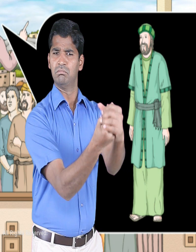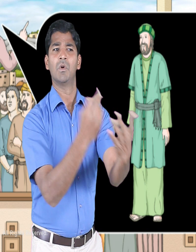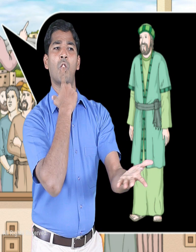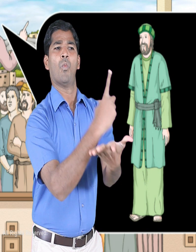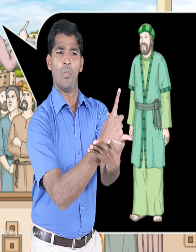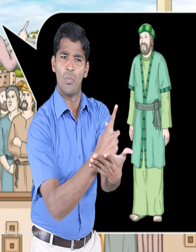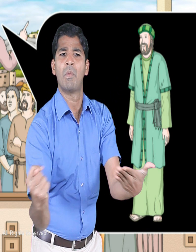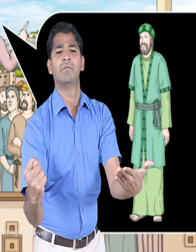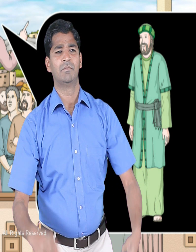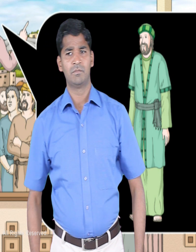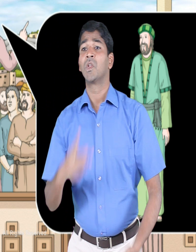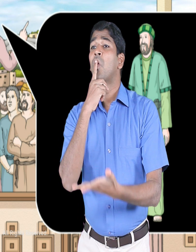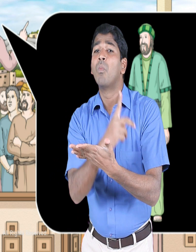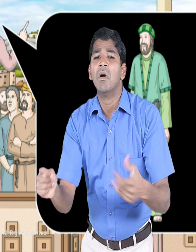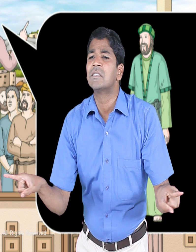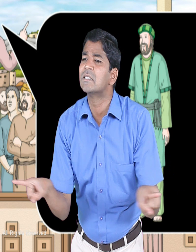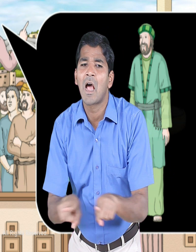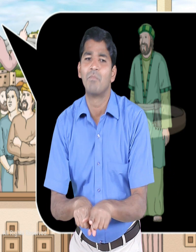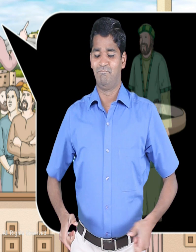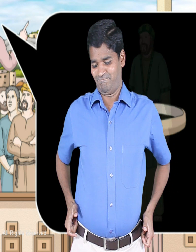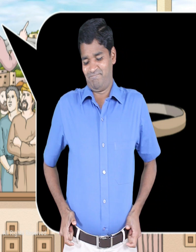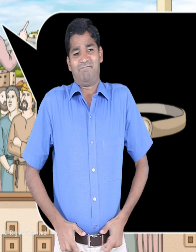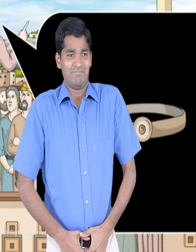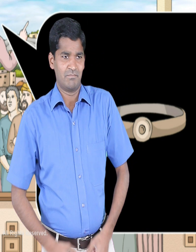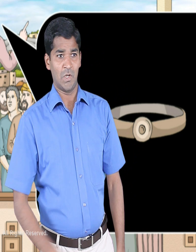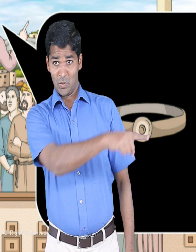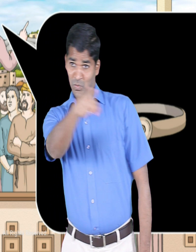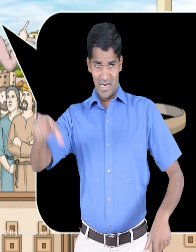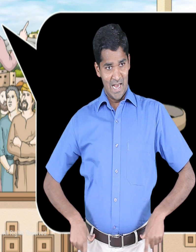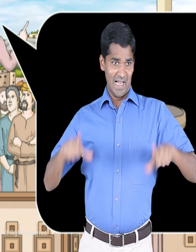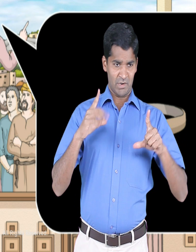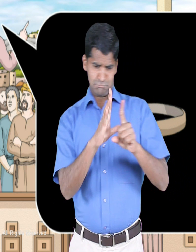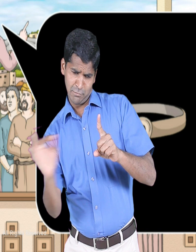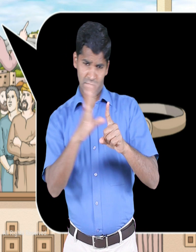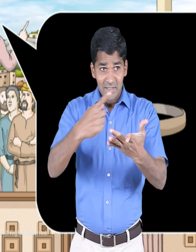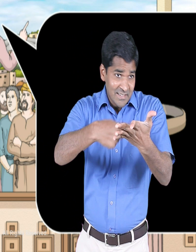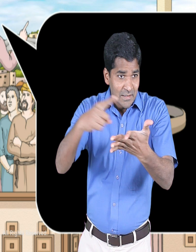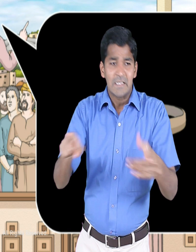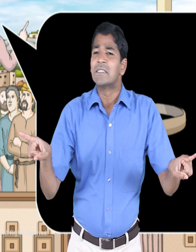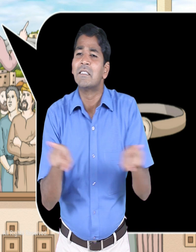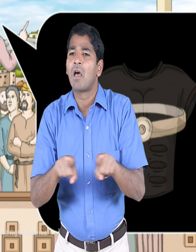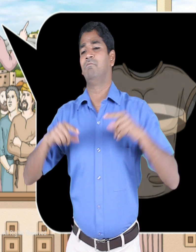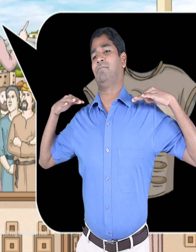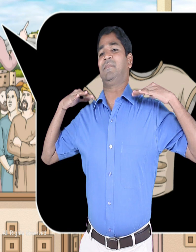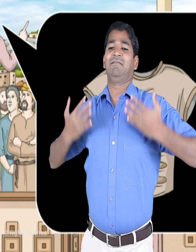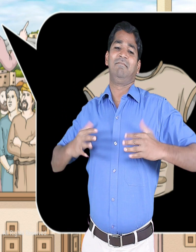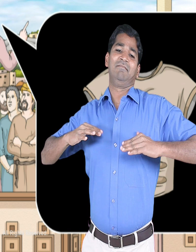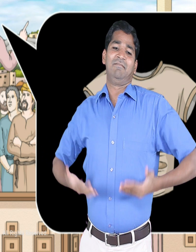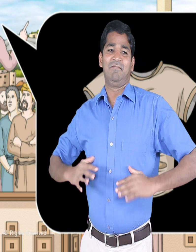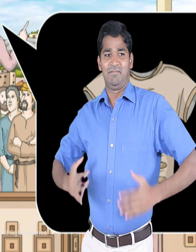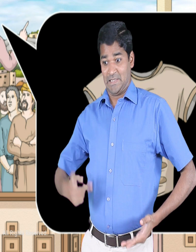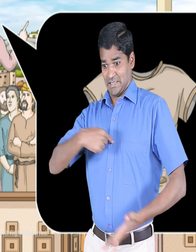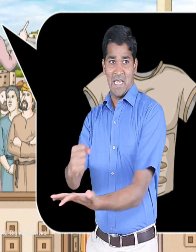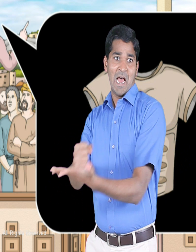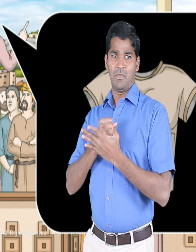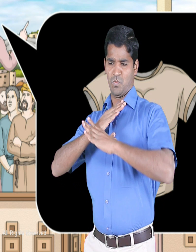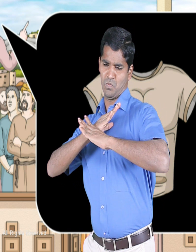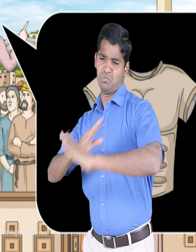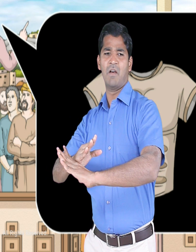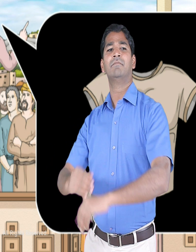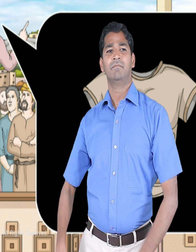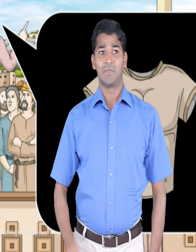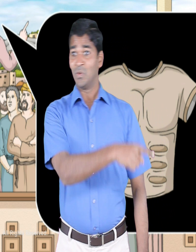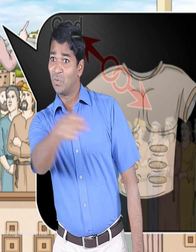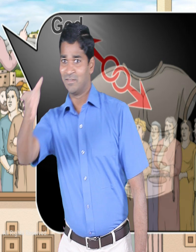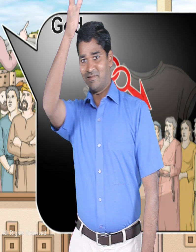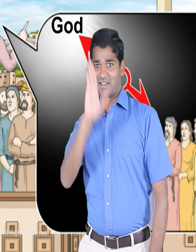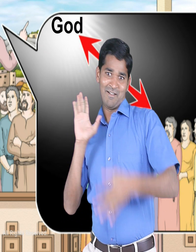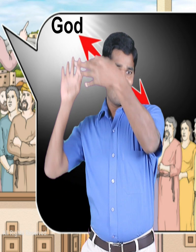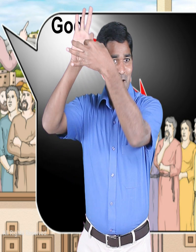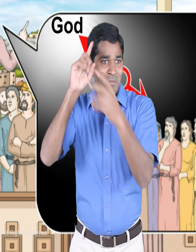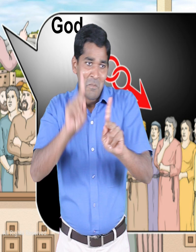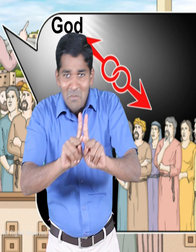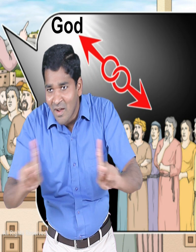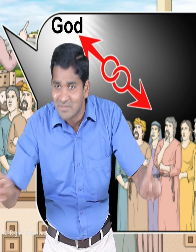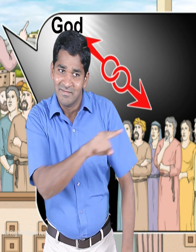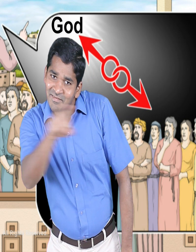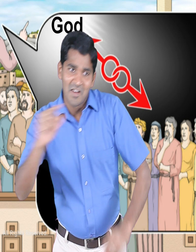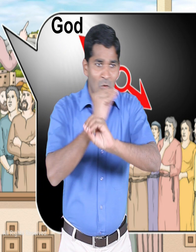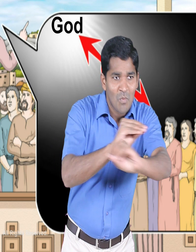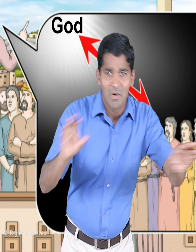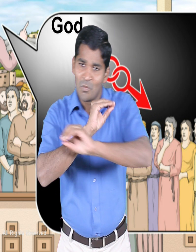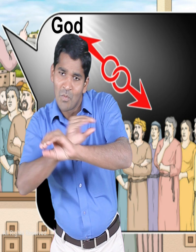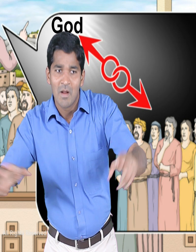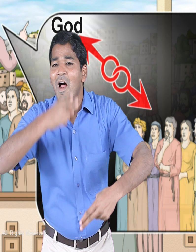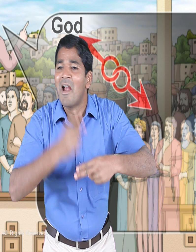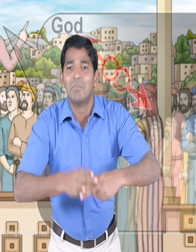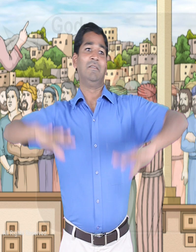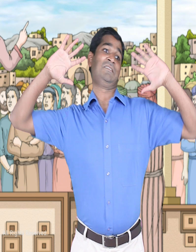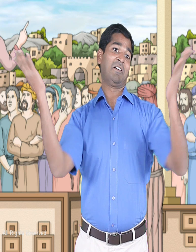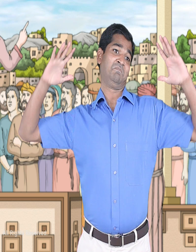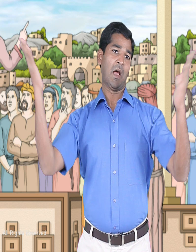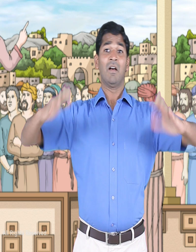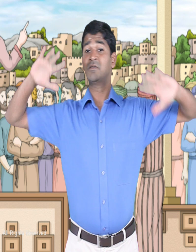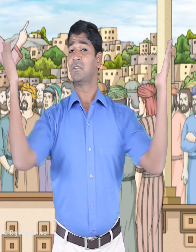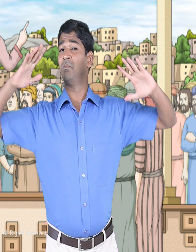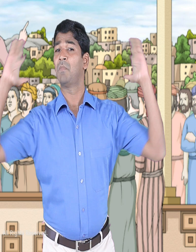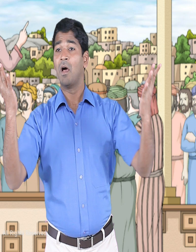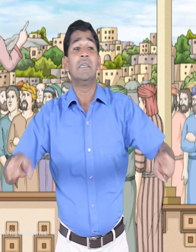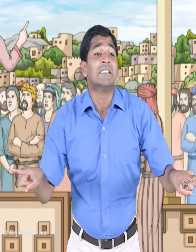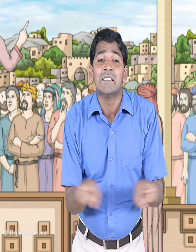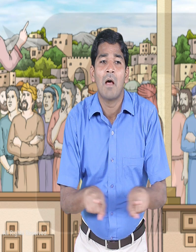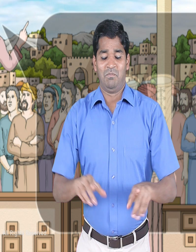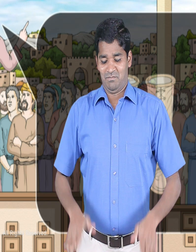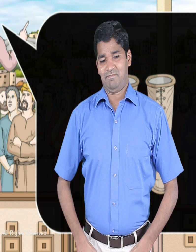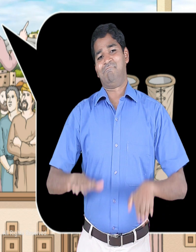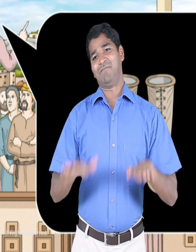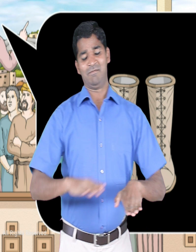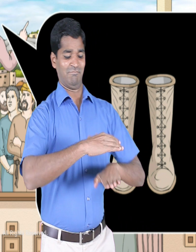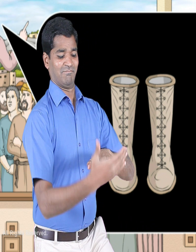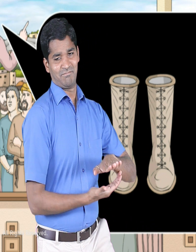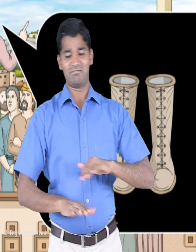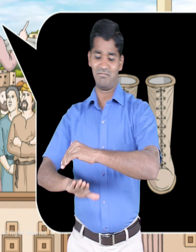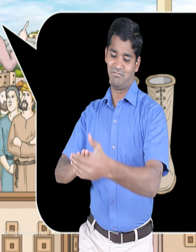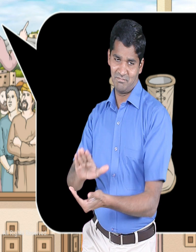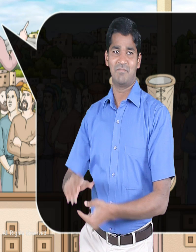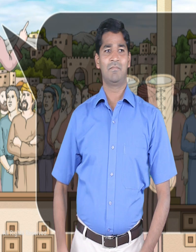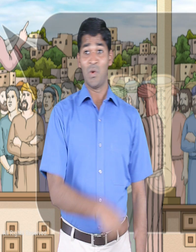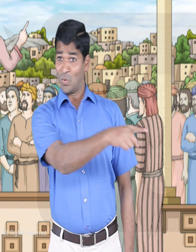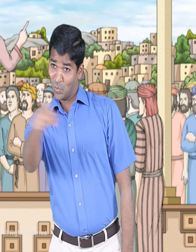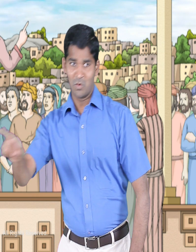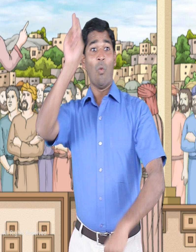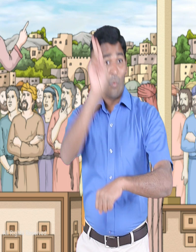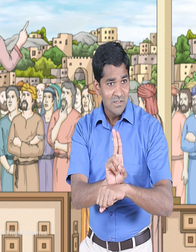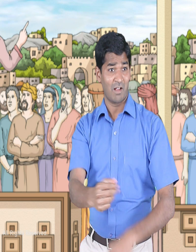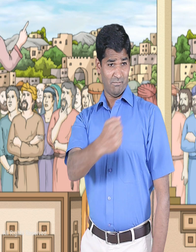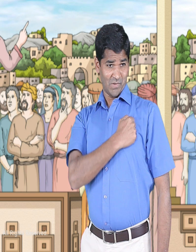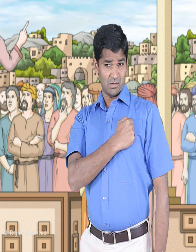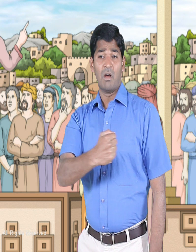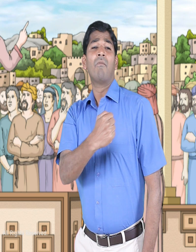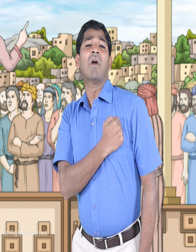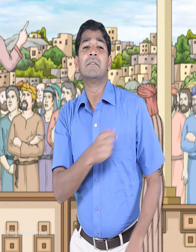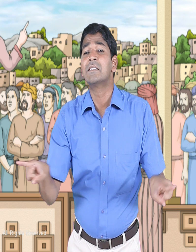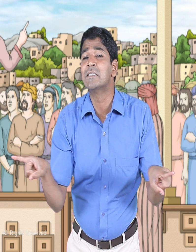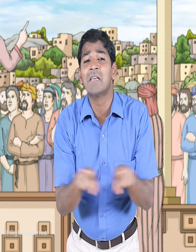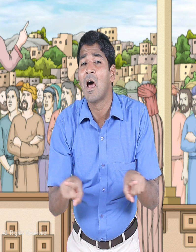Stand firm then, with the belt of truth buckled around your waist, with the breastplate of righteousness arrayed, and with your feet fitted with the readiness of the gospel of peace.